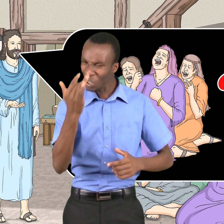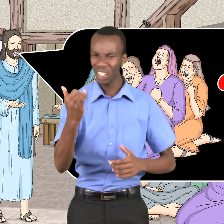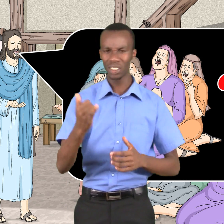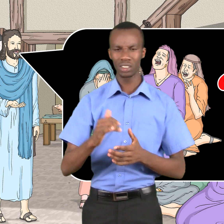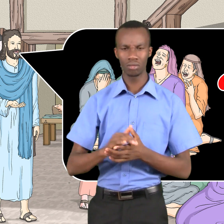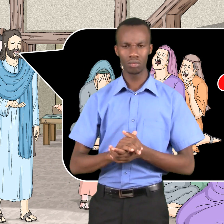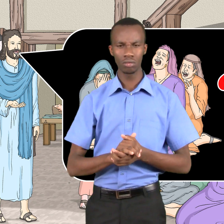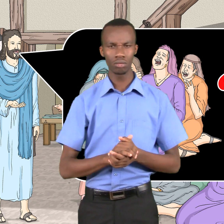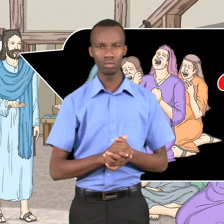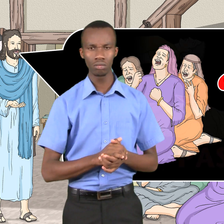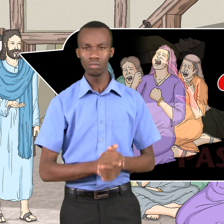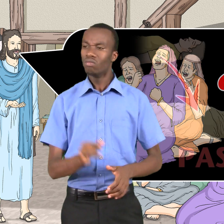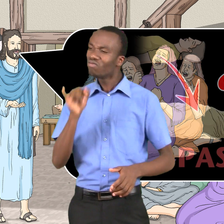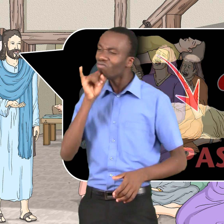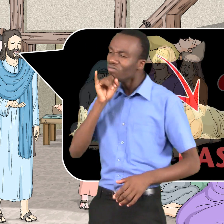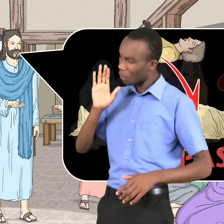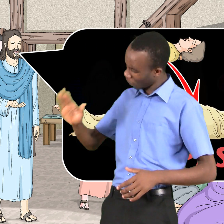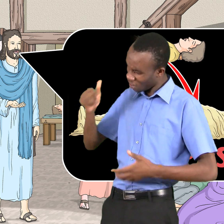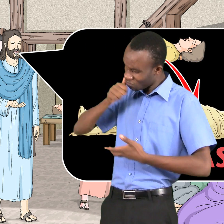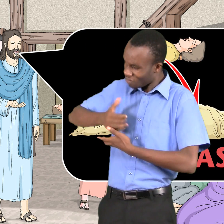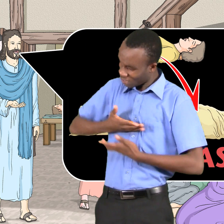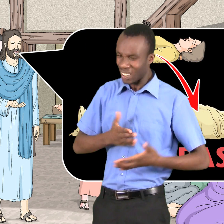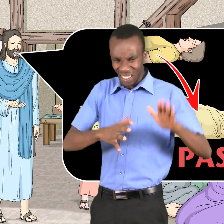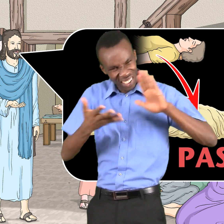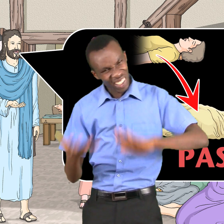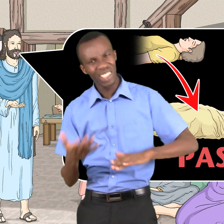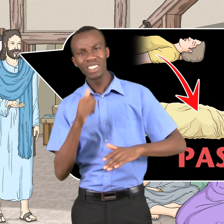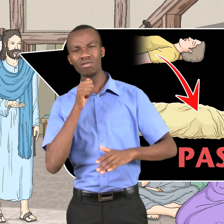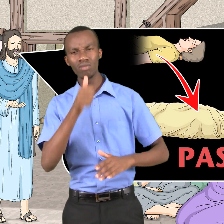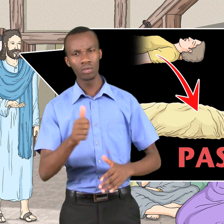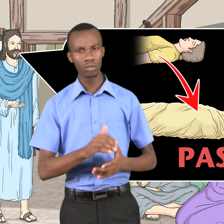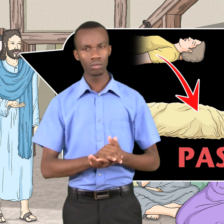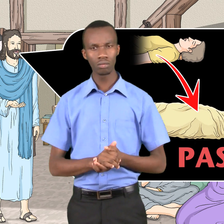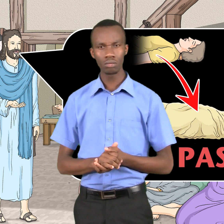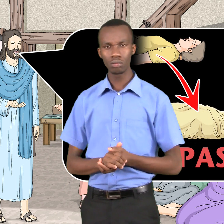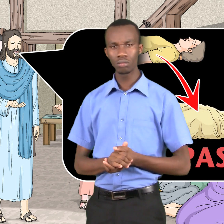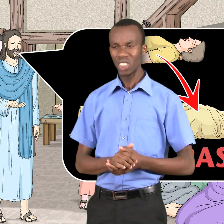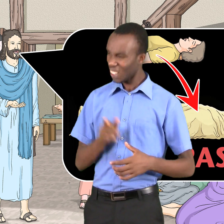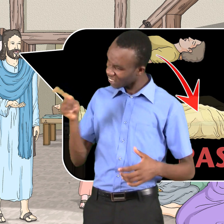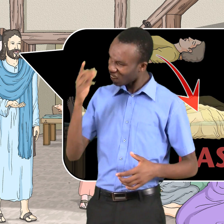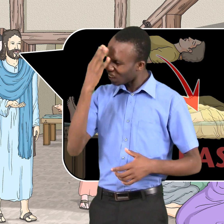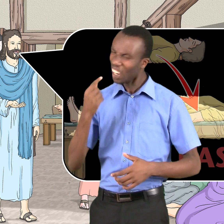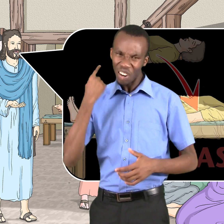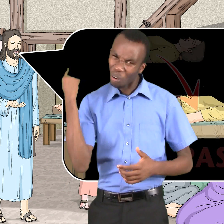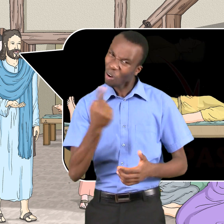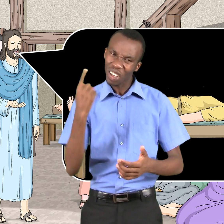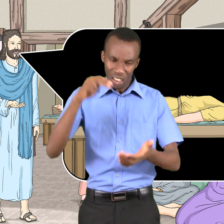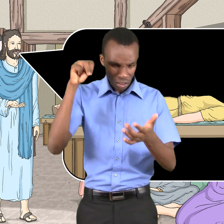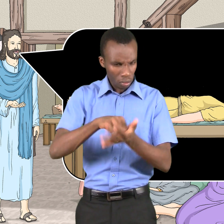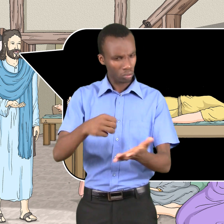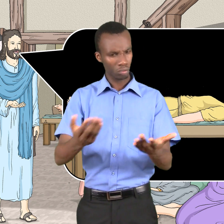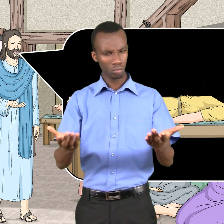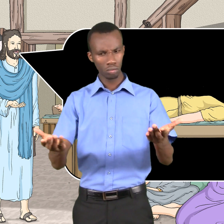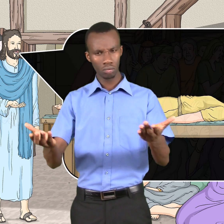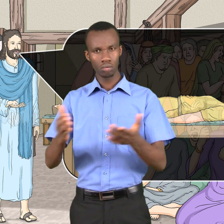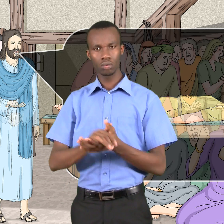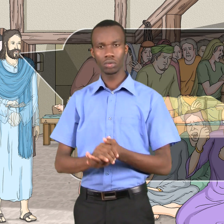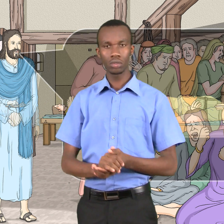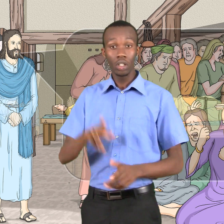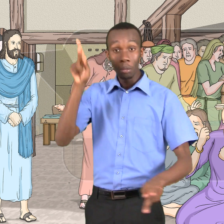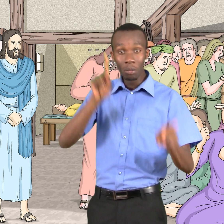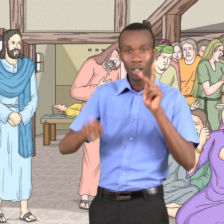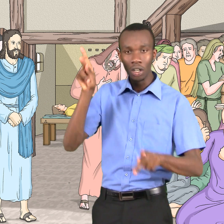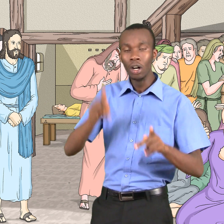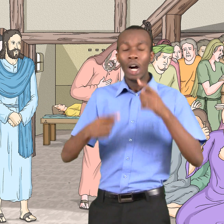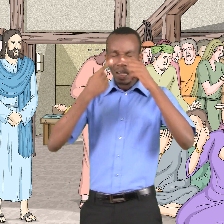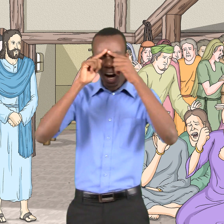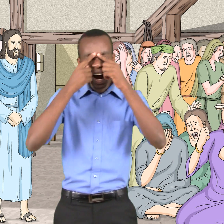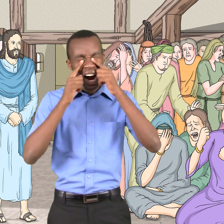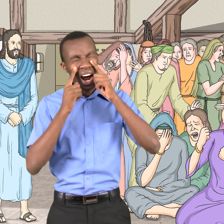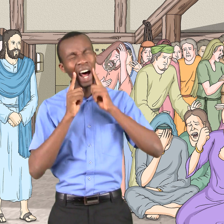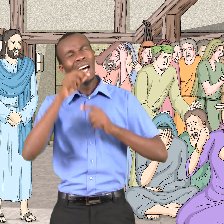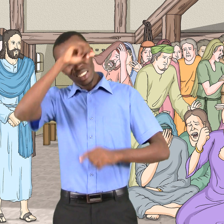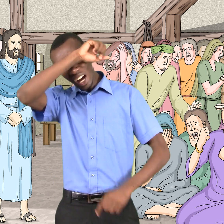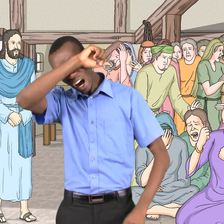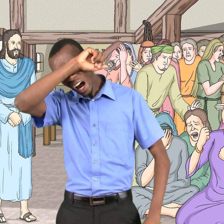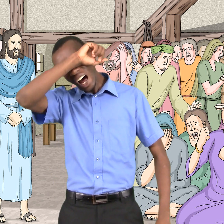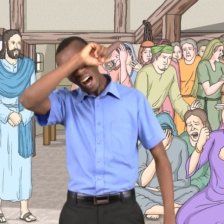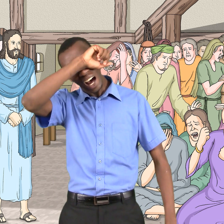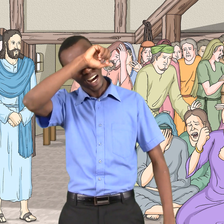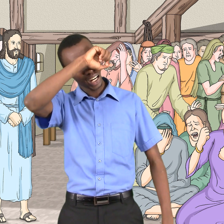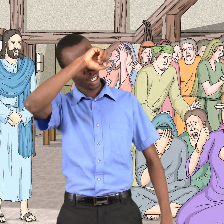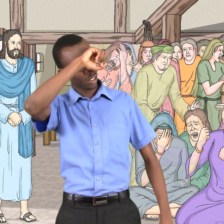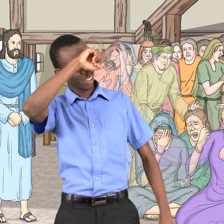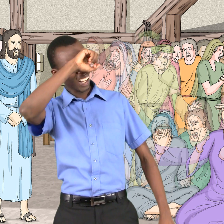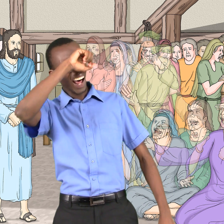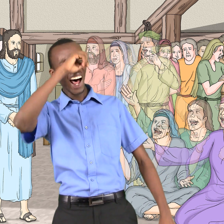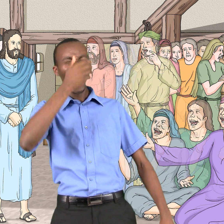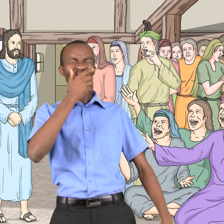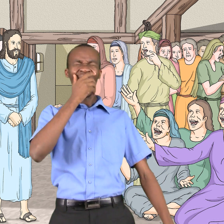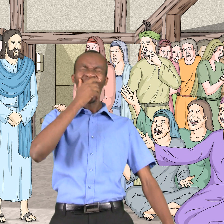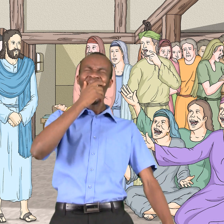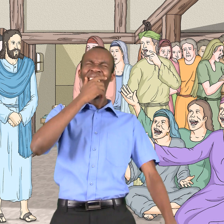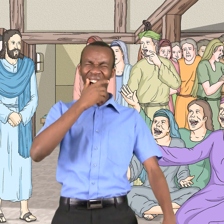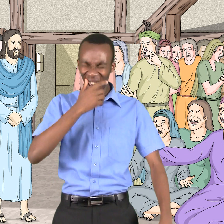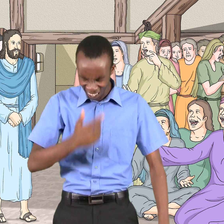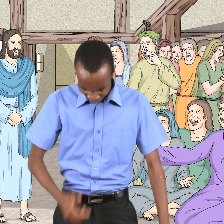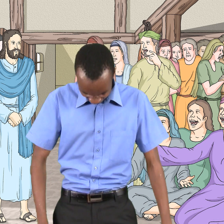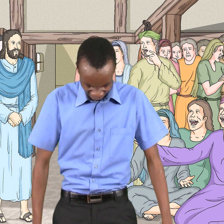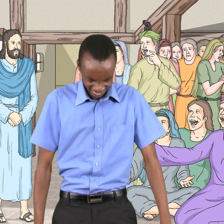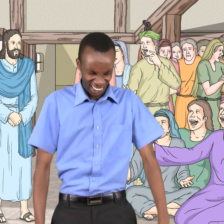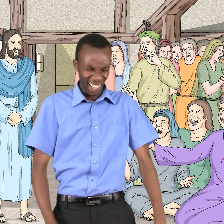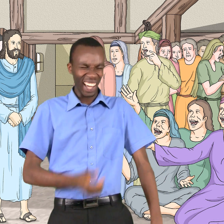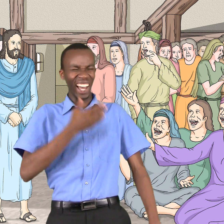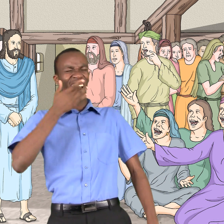The child is not dead, but asleep.”